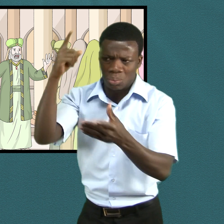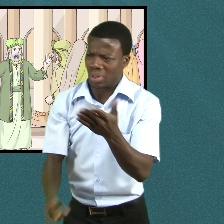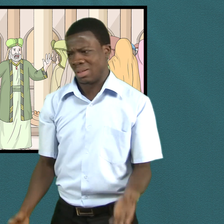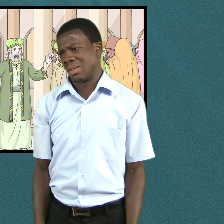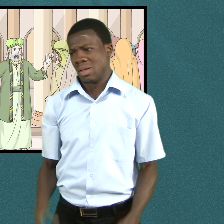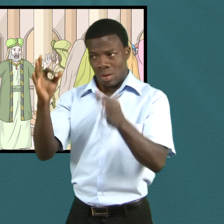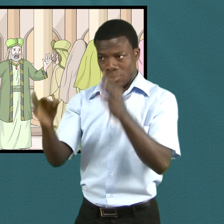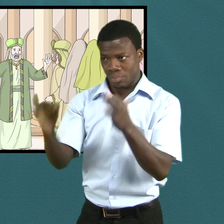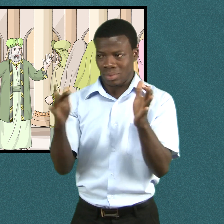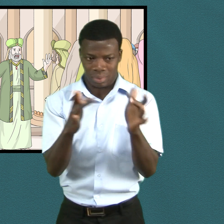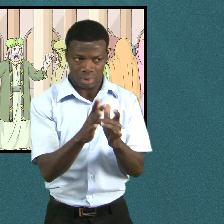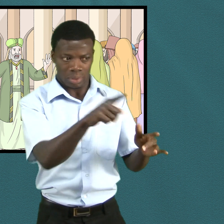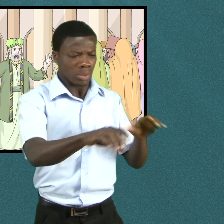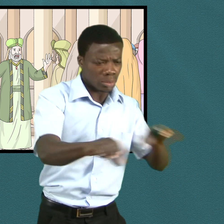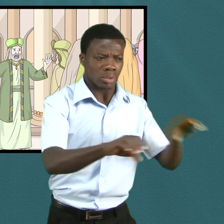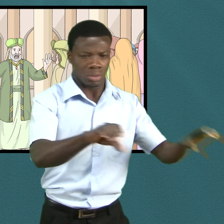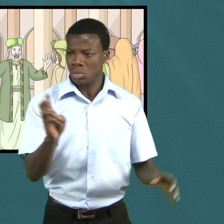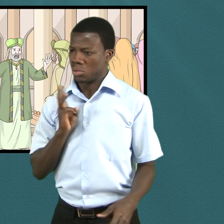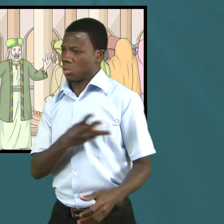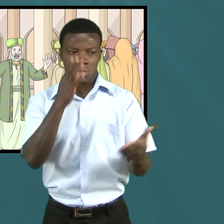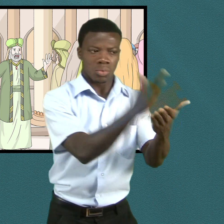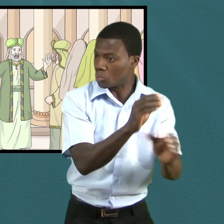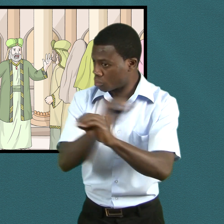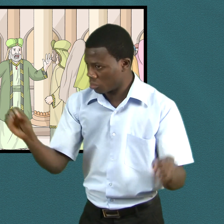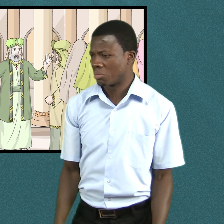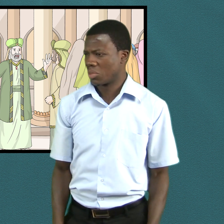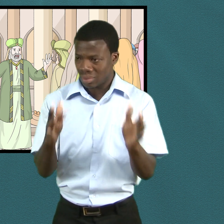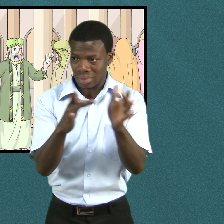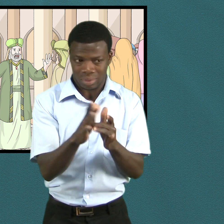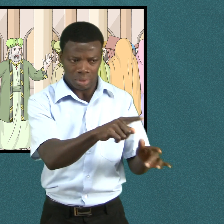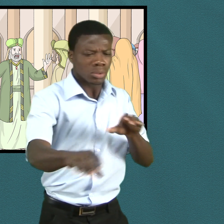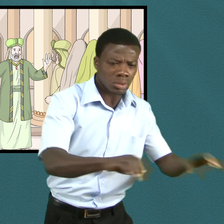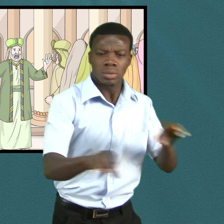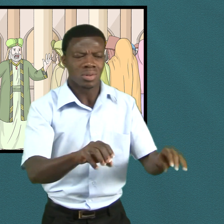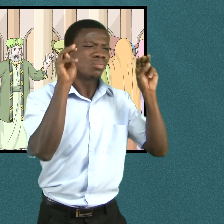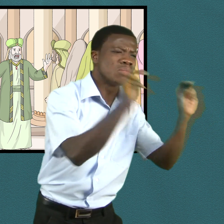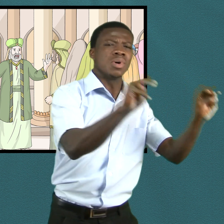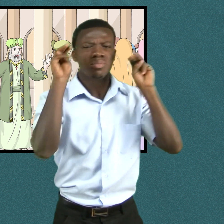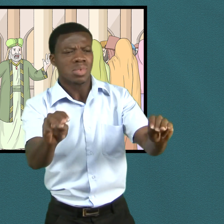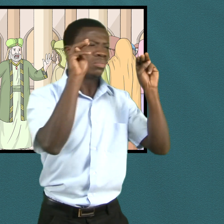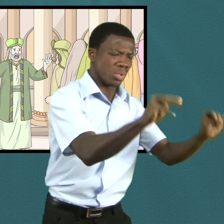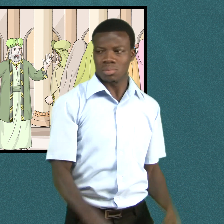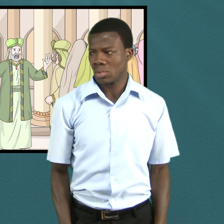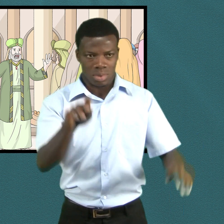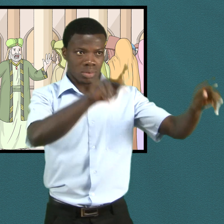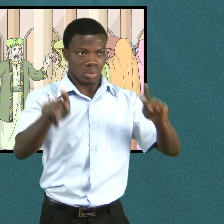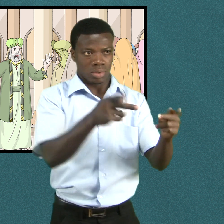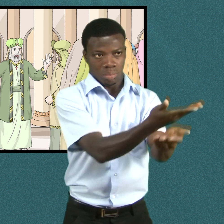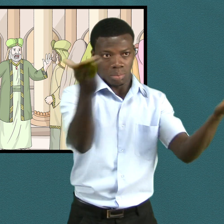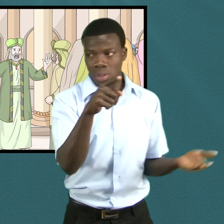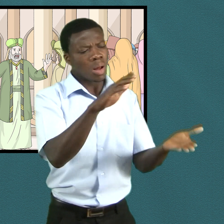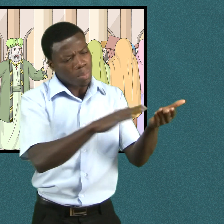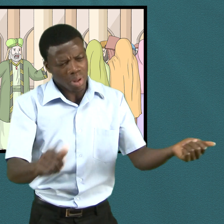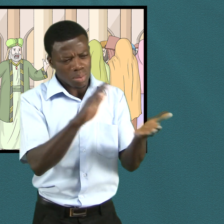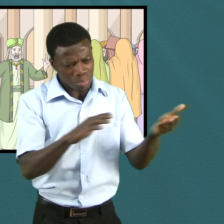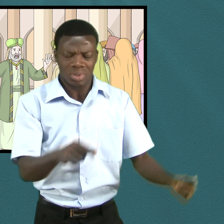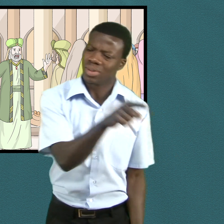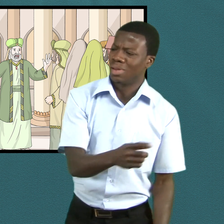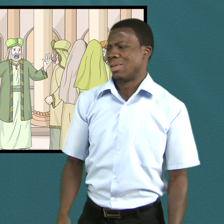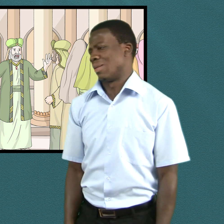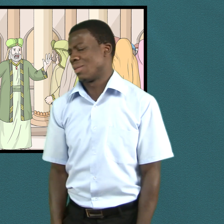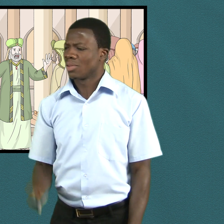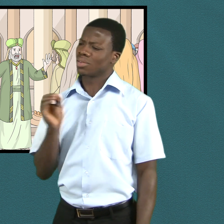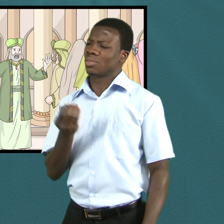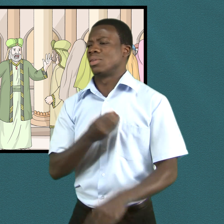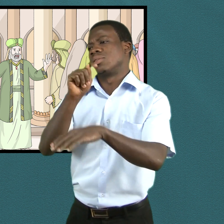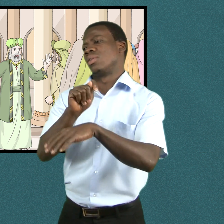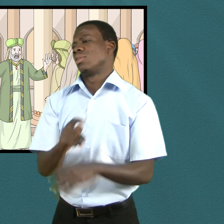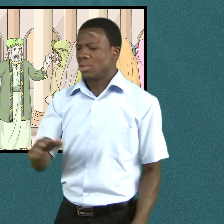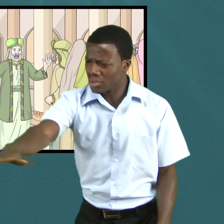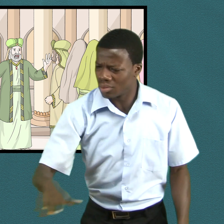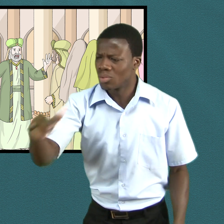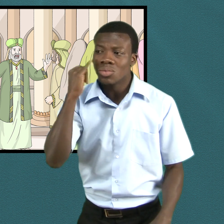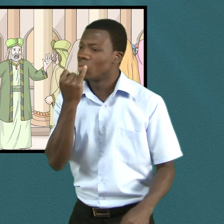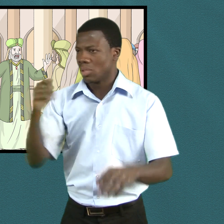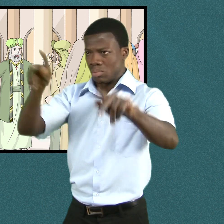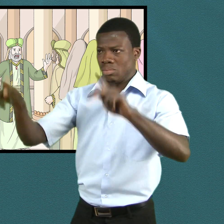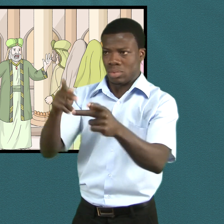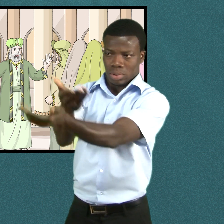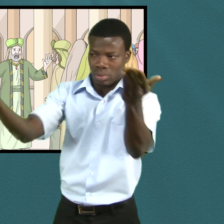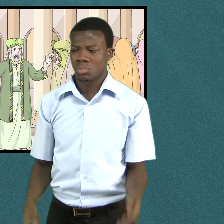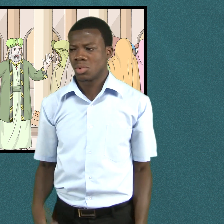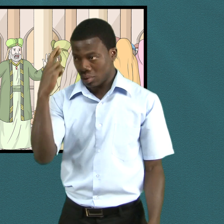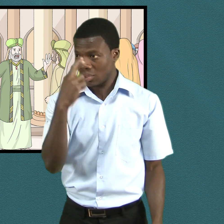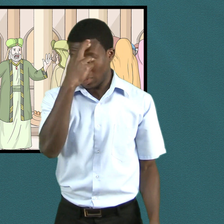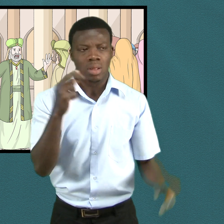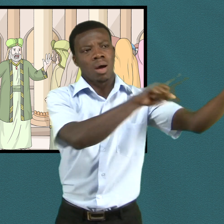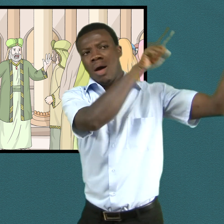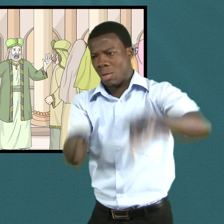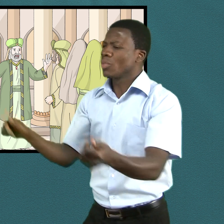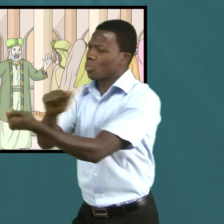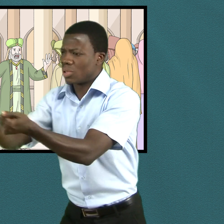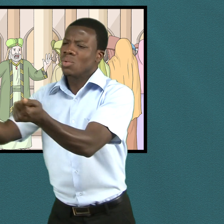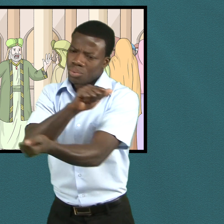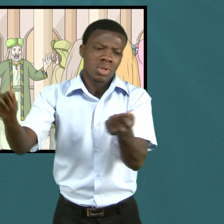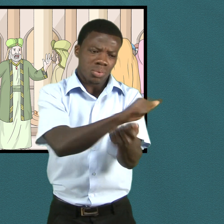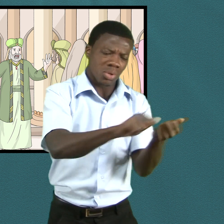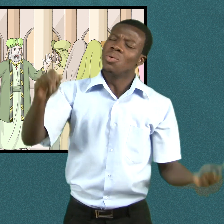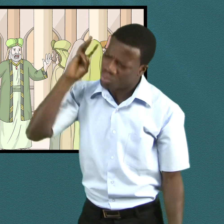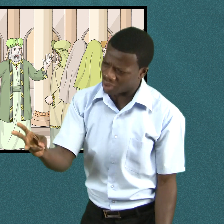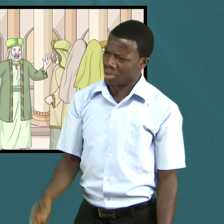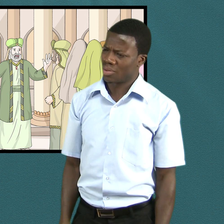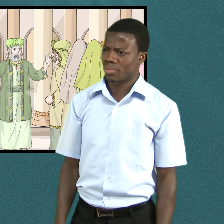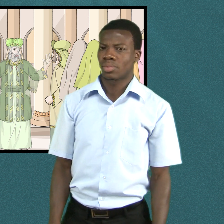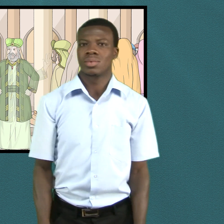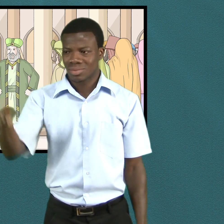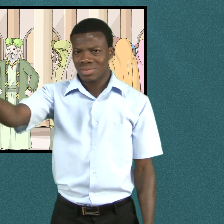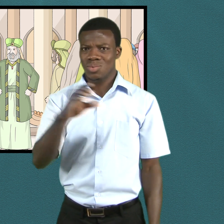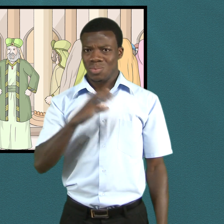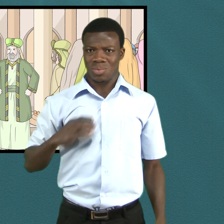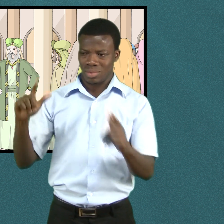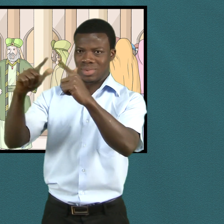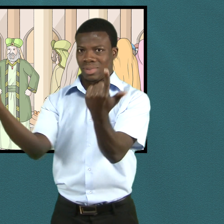If we let Him go on like this, everyone will believe in Him, and then the Romans will come and take away both our place and our nation.”